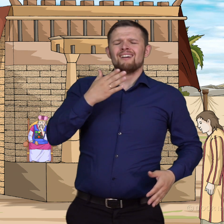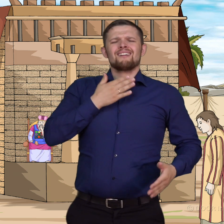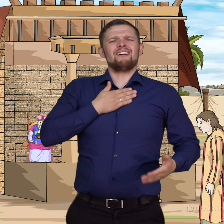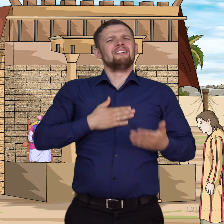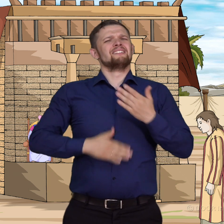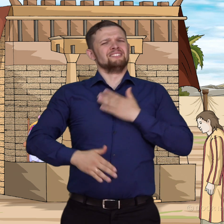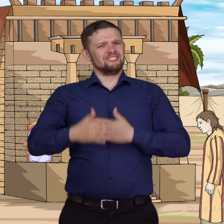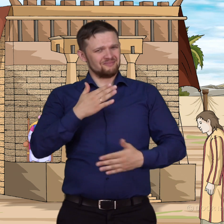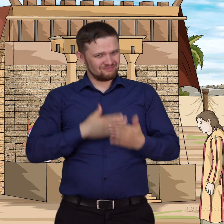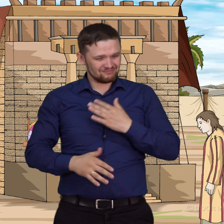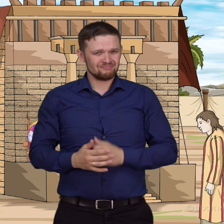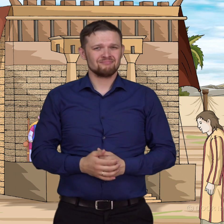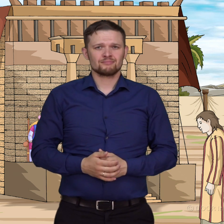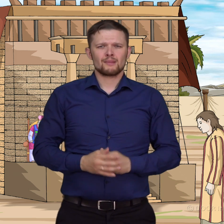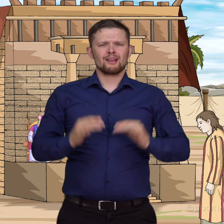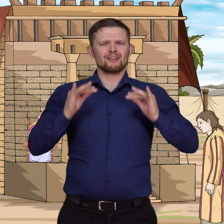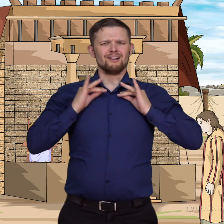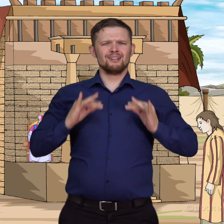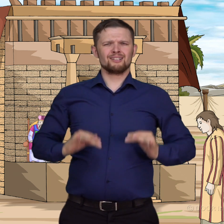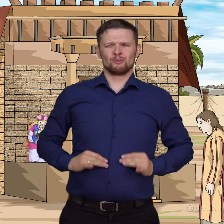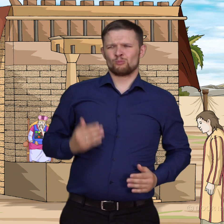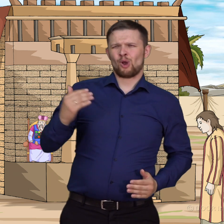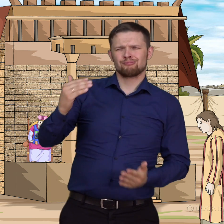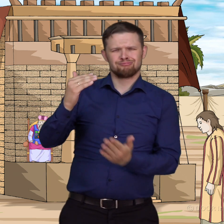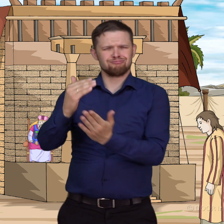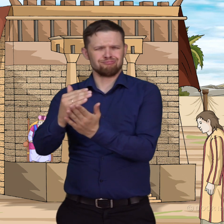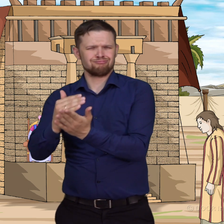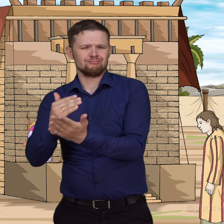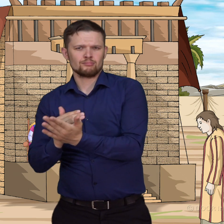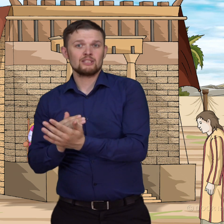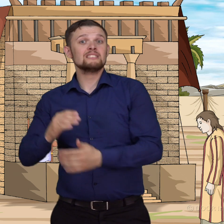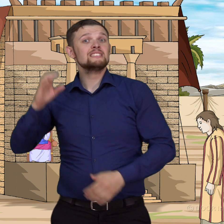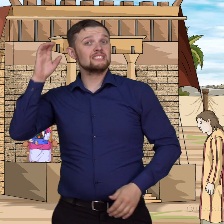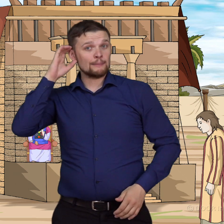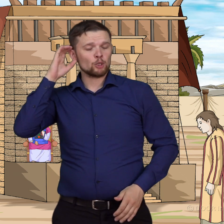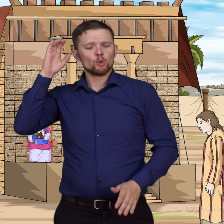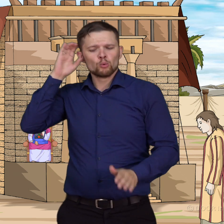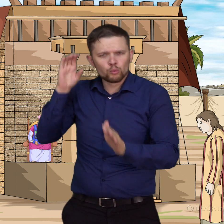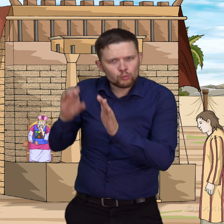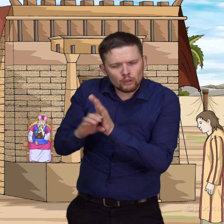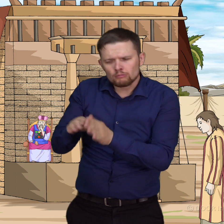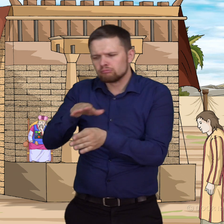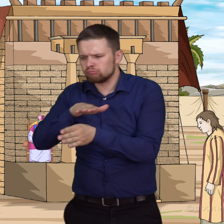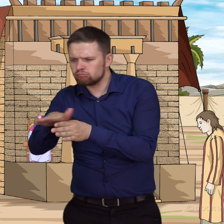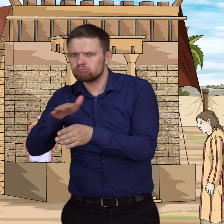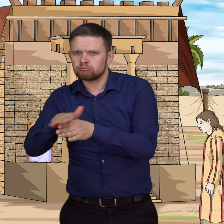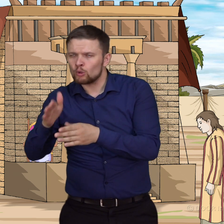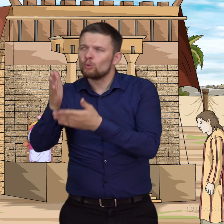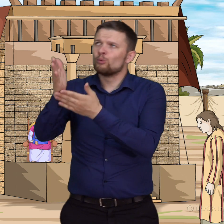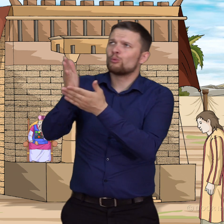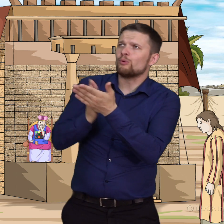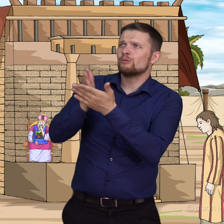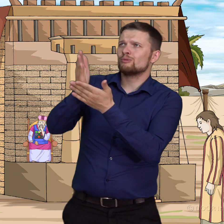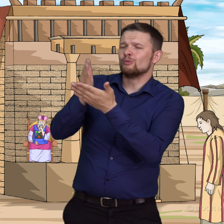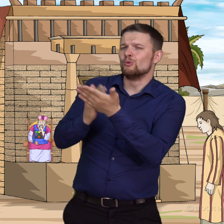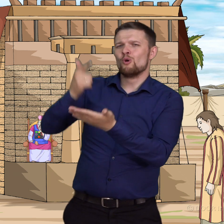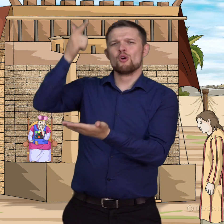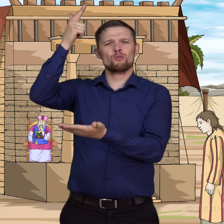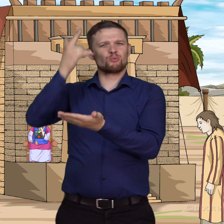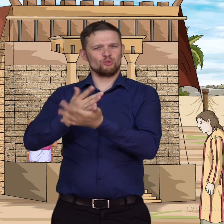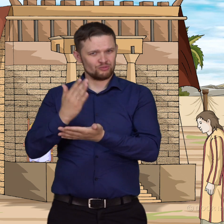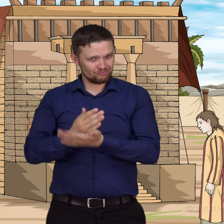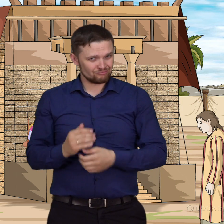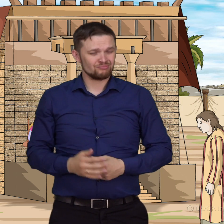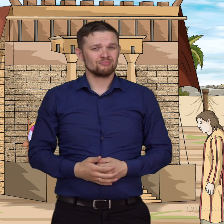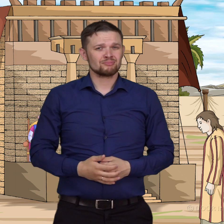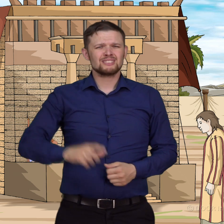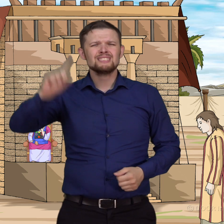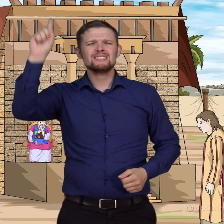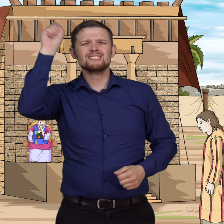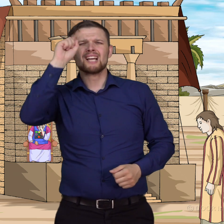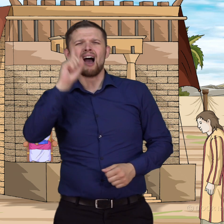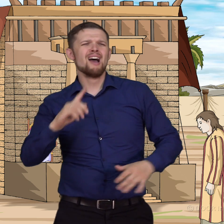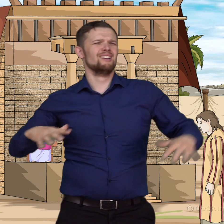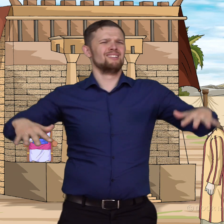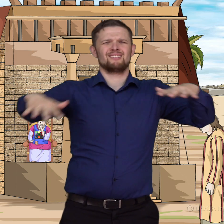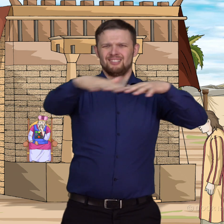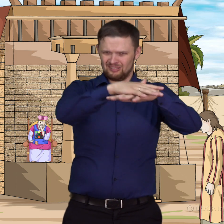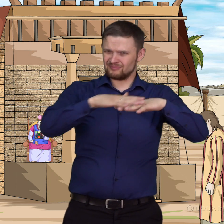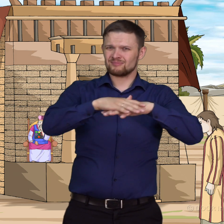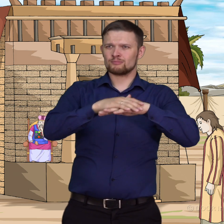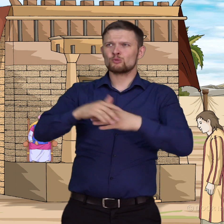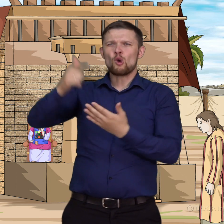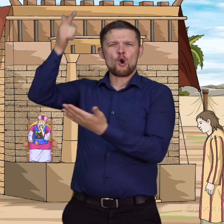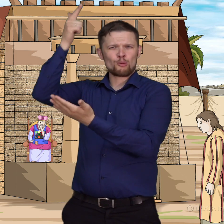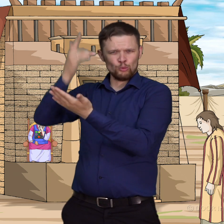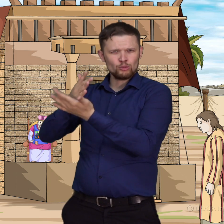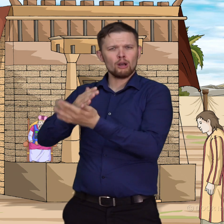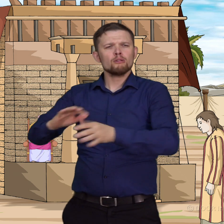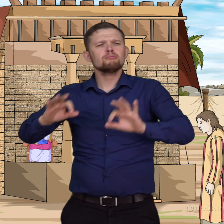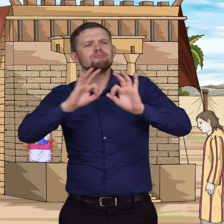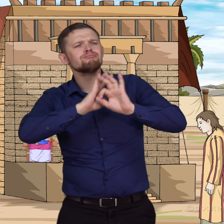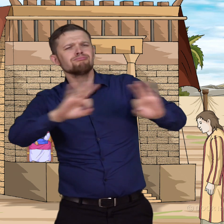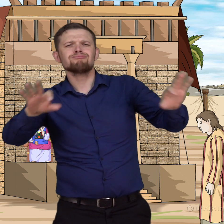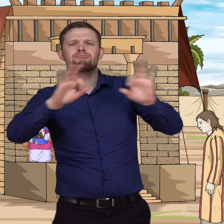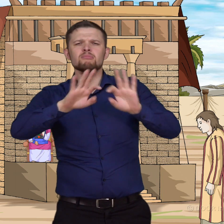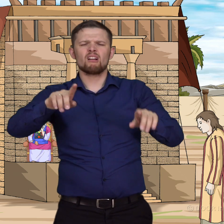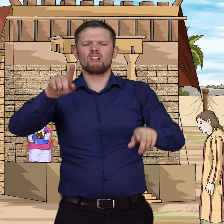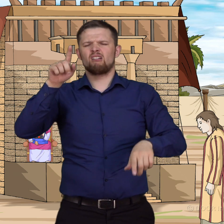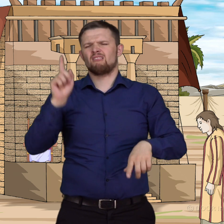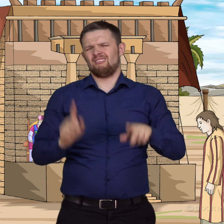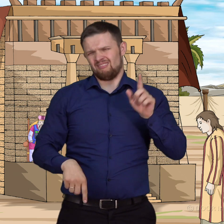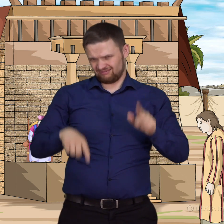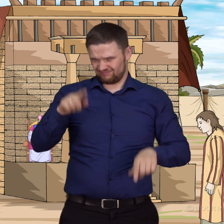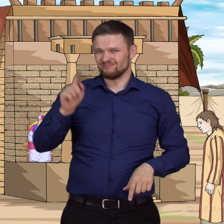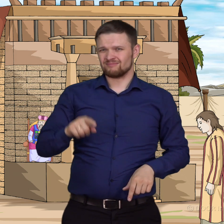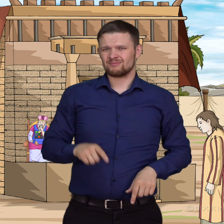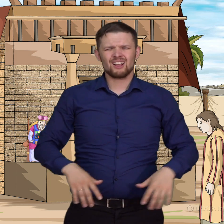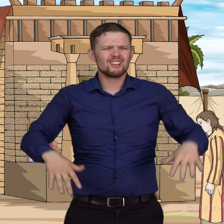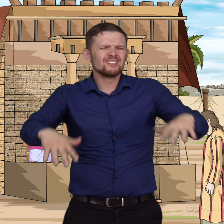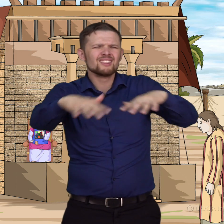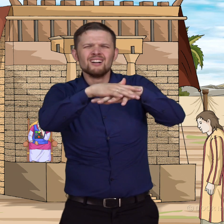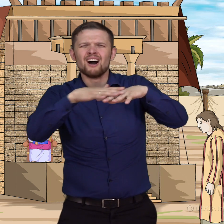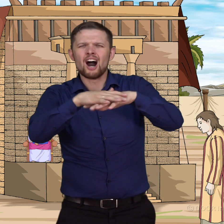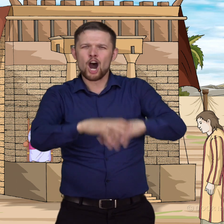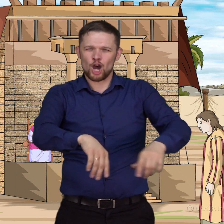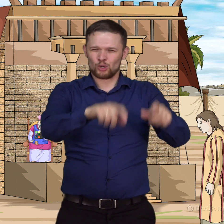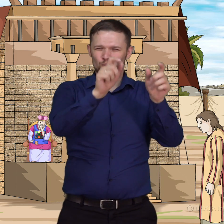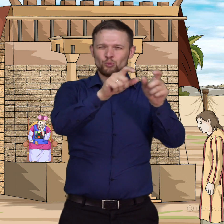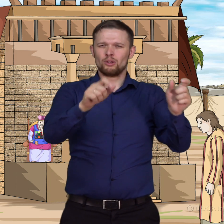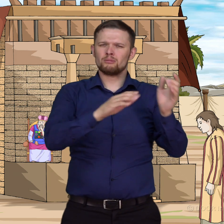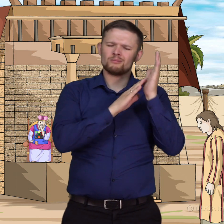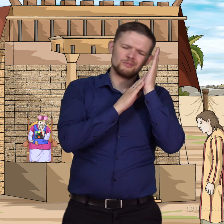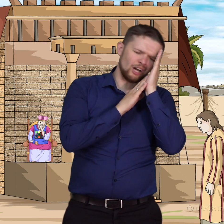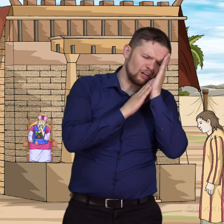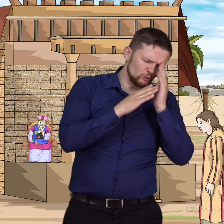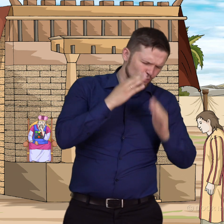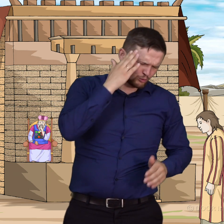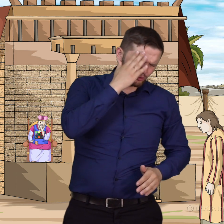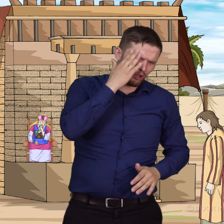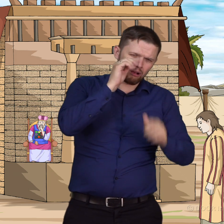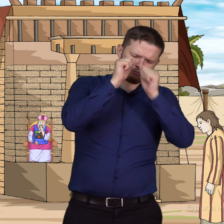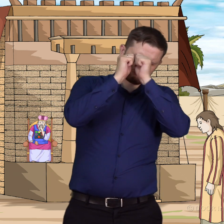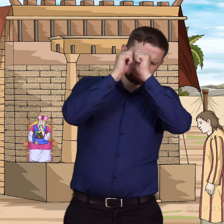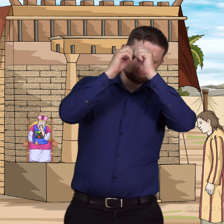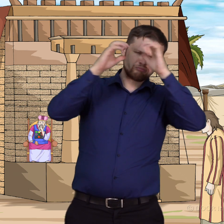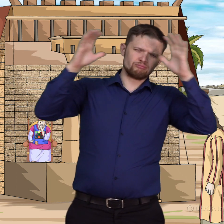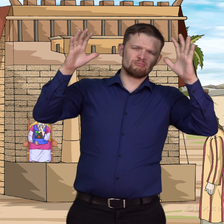And the boy Samuel ministered to the LORD before Eli.